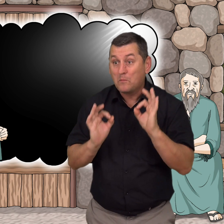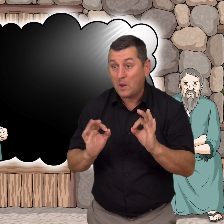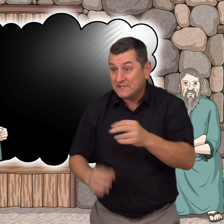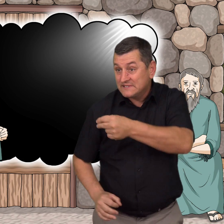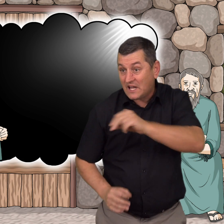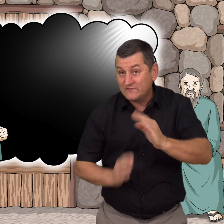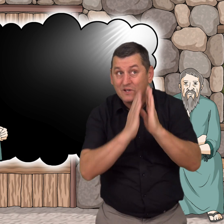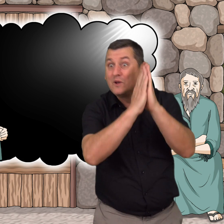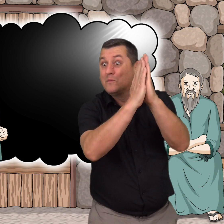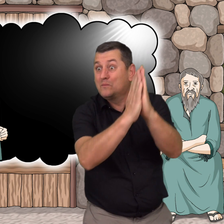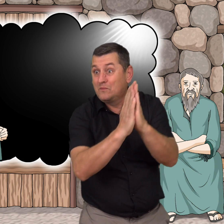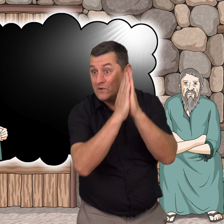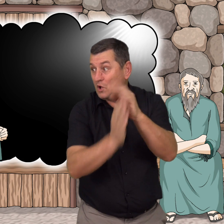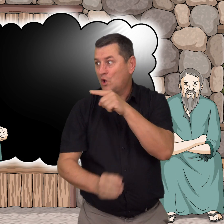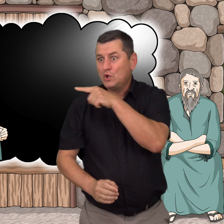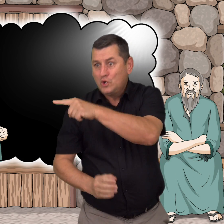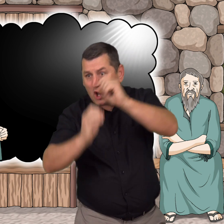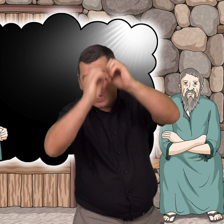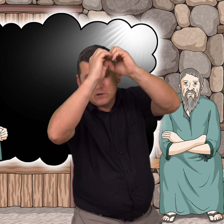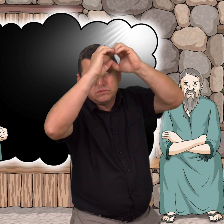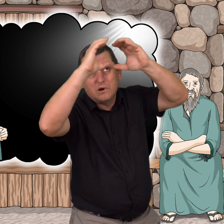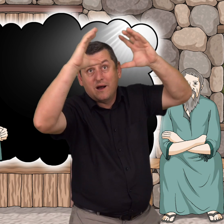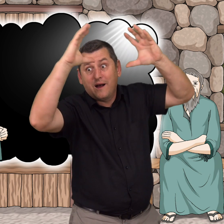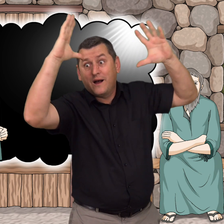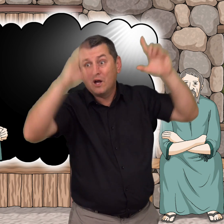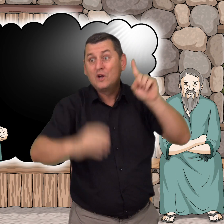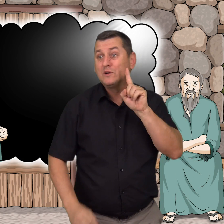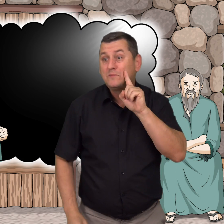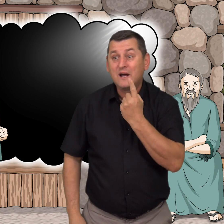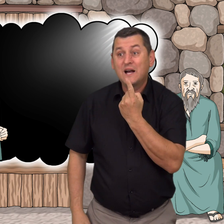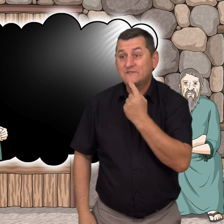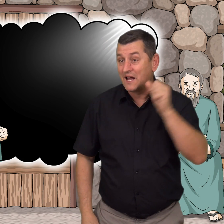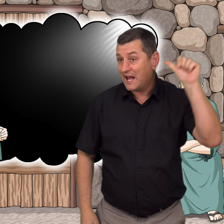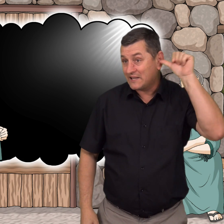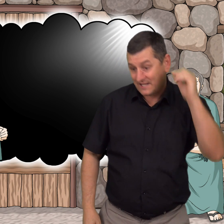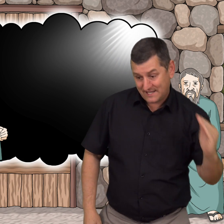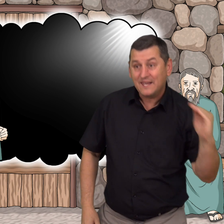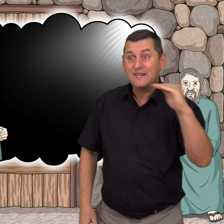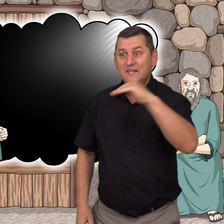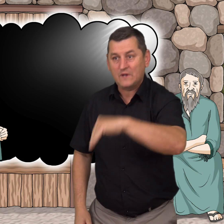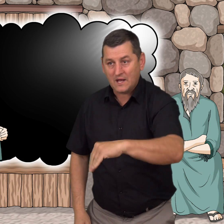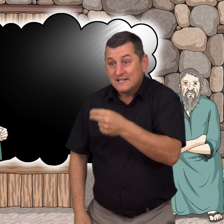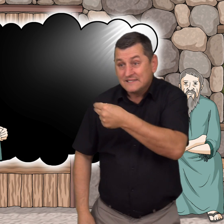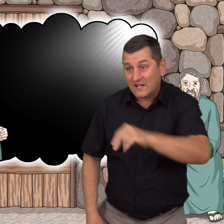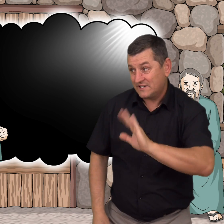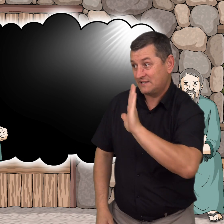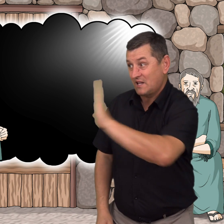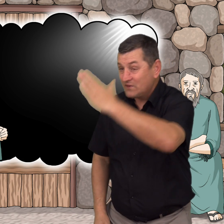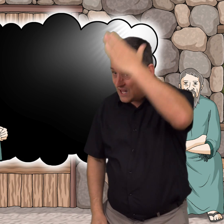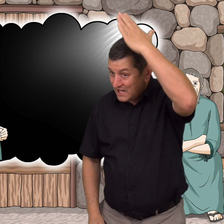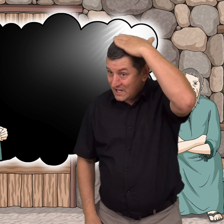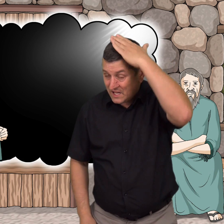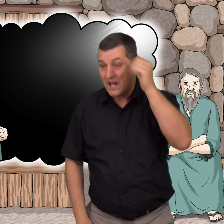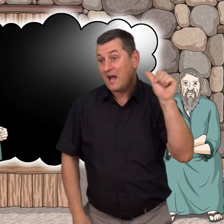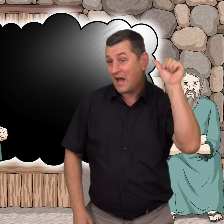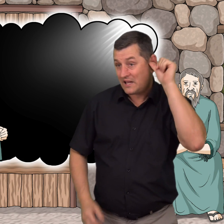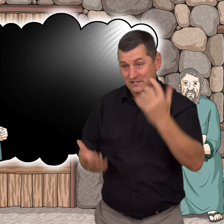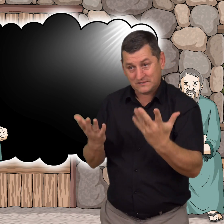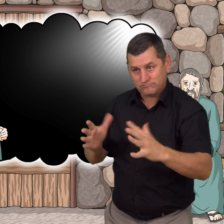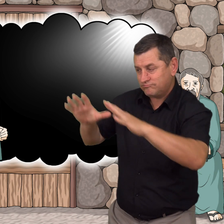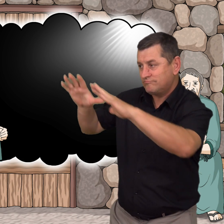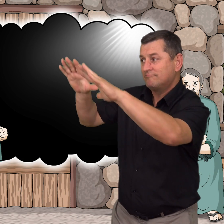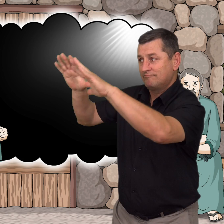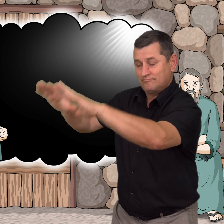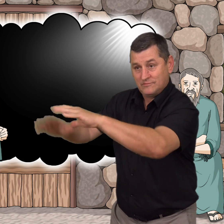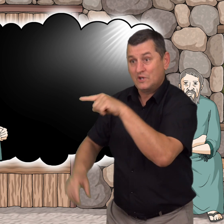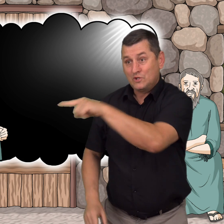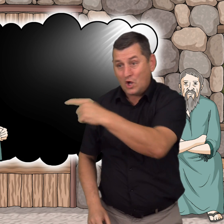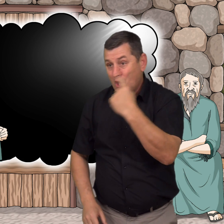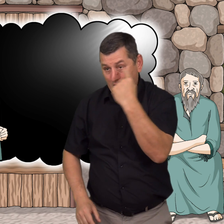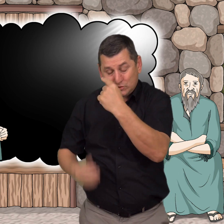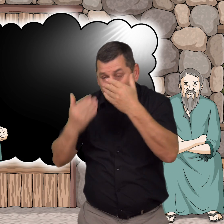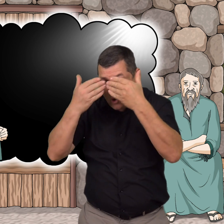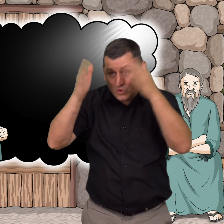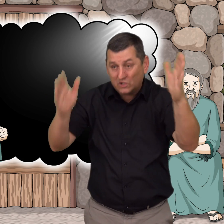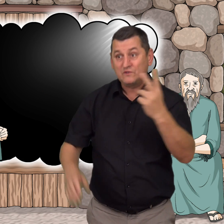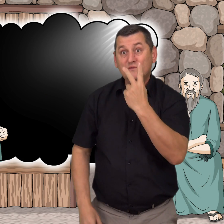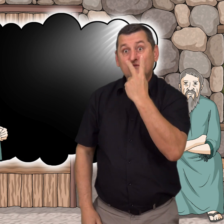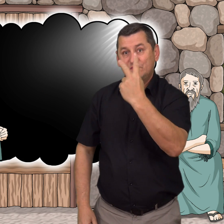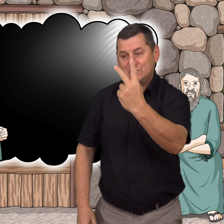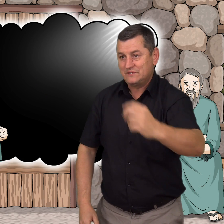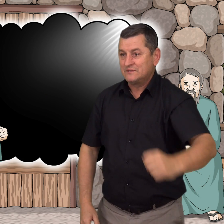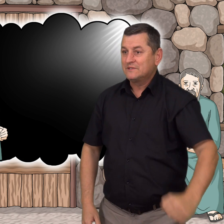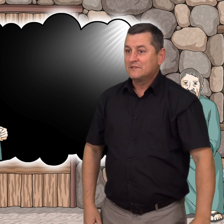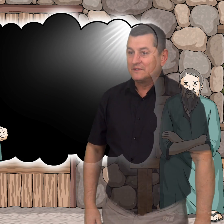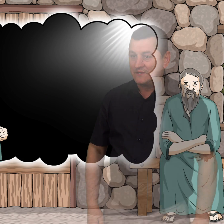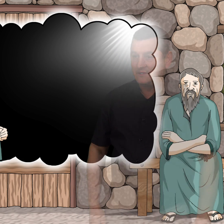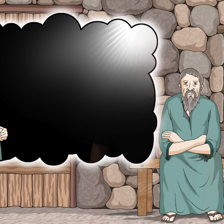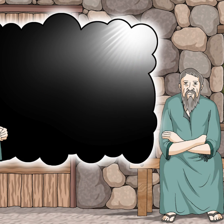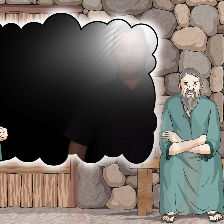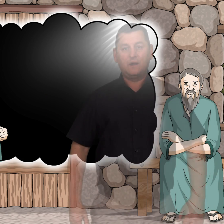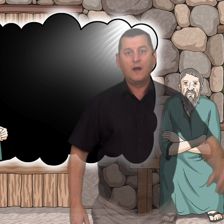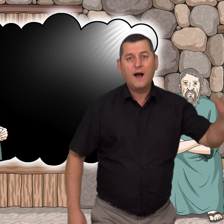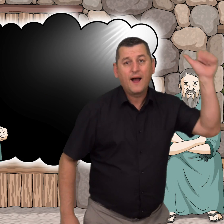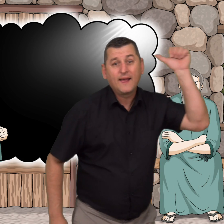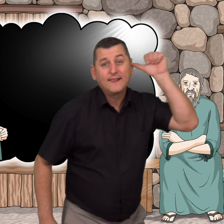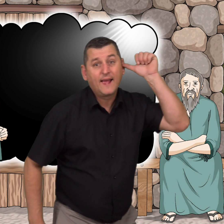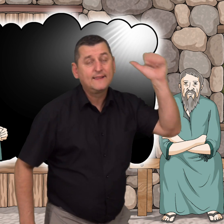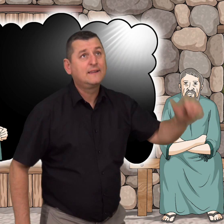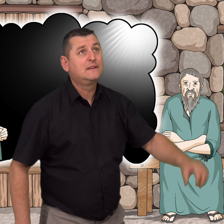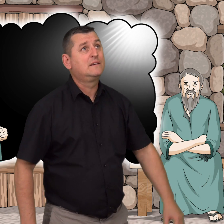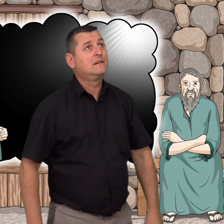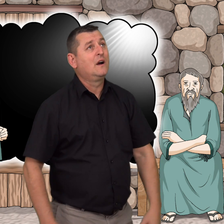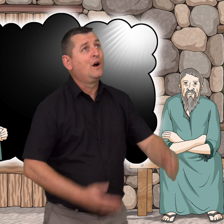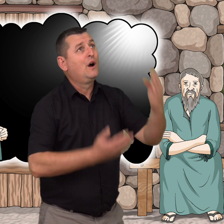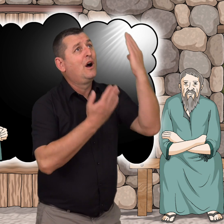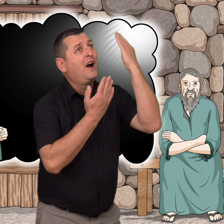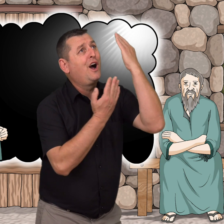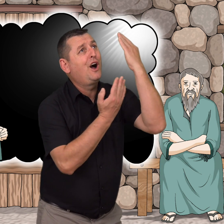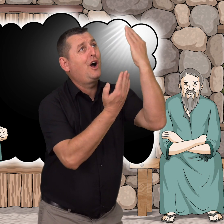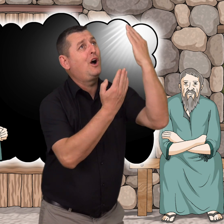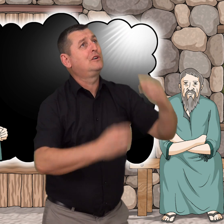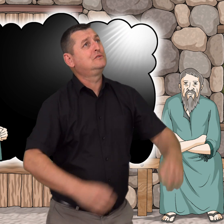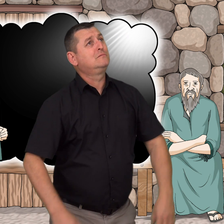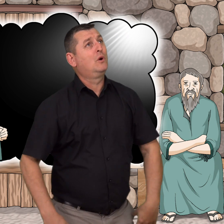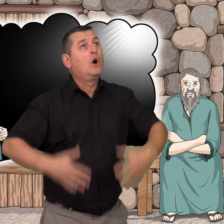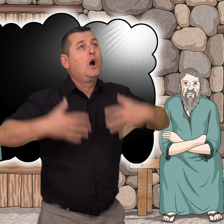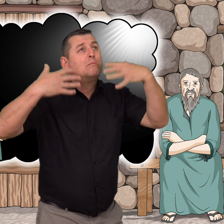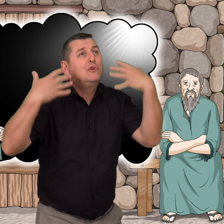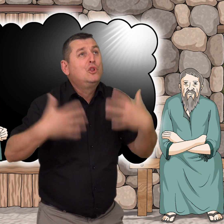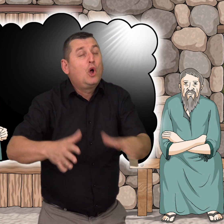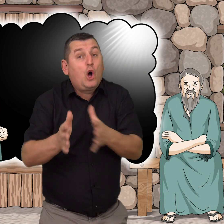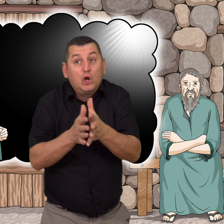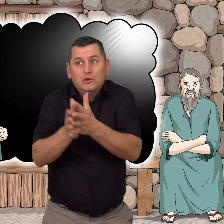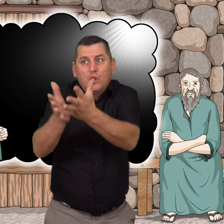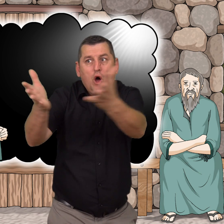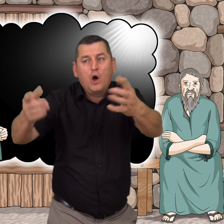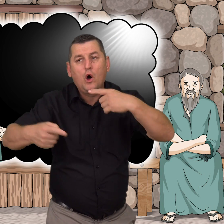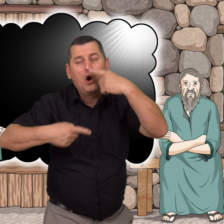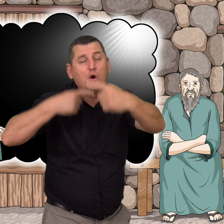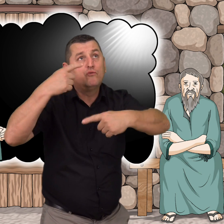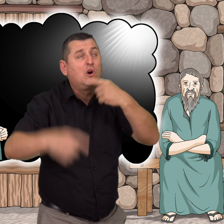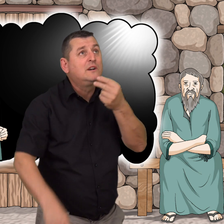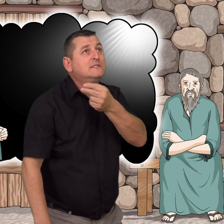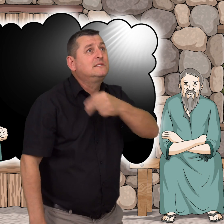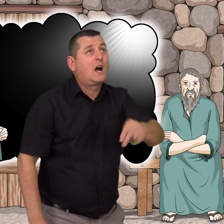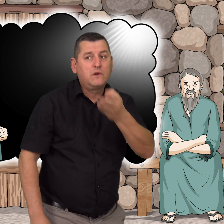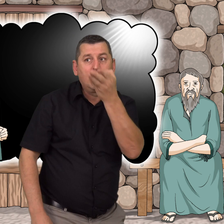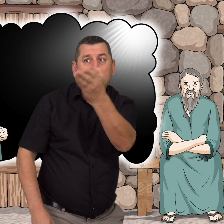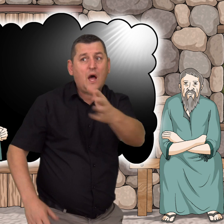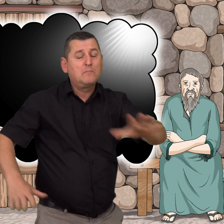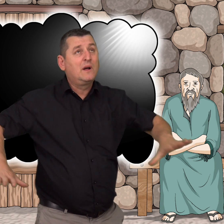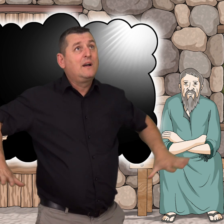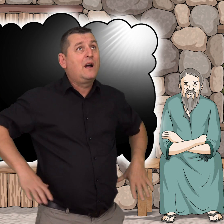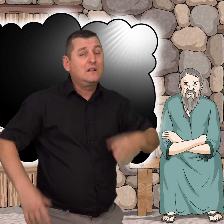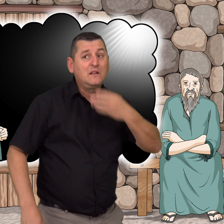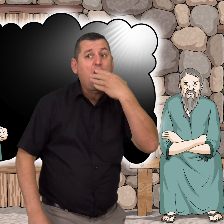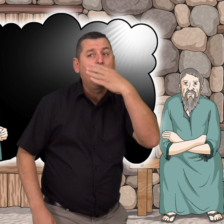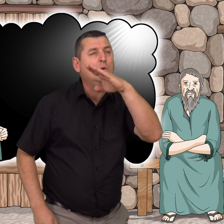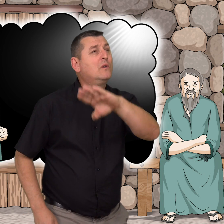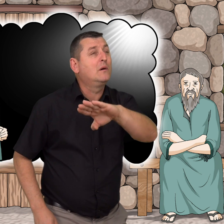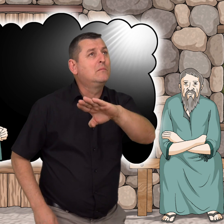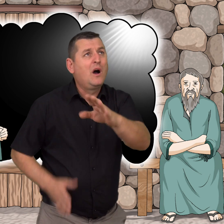In a vision he has seen a man named Ananias come and place his hands on him to restore his sight.”